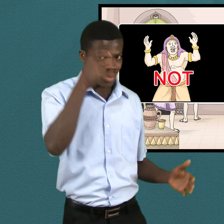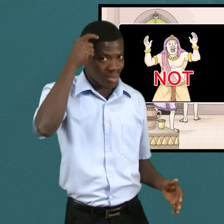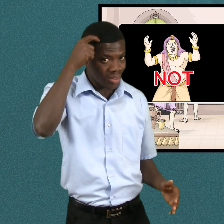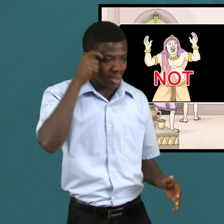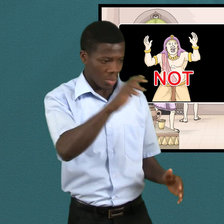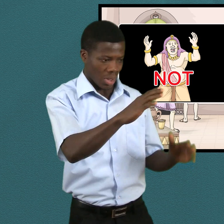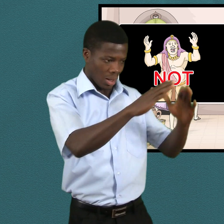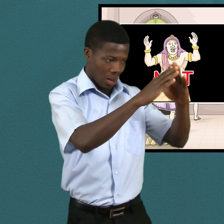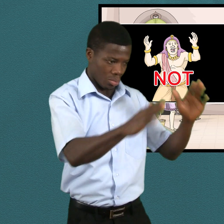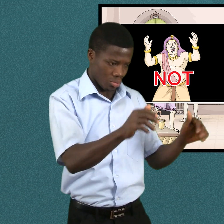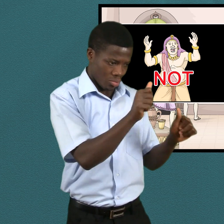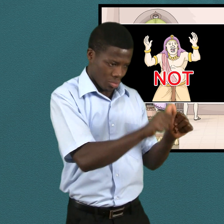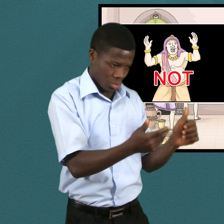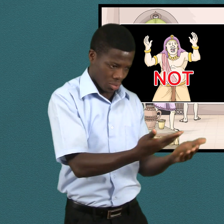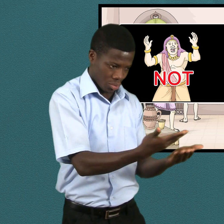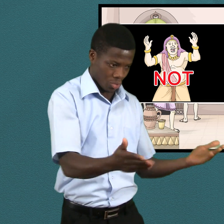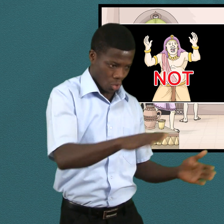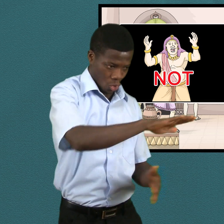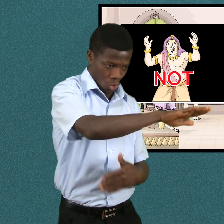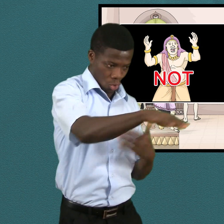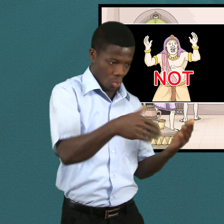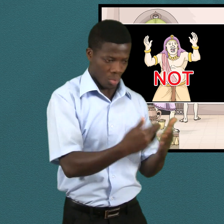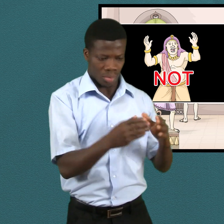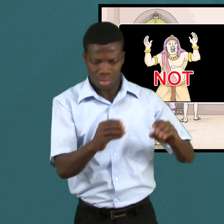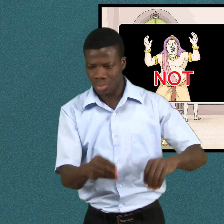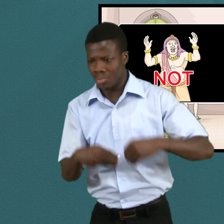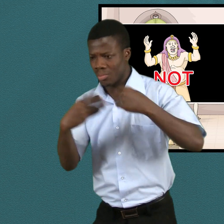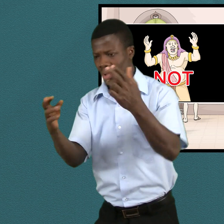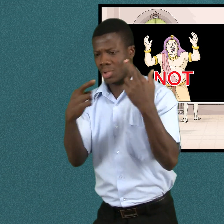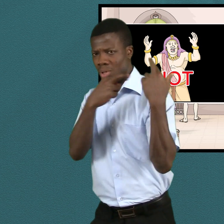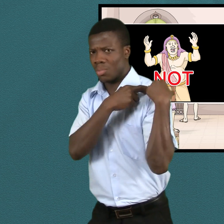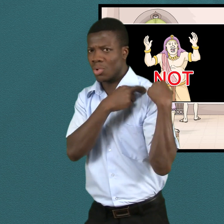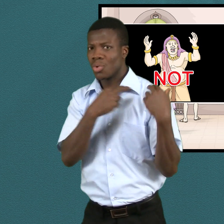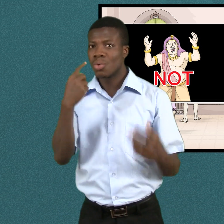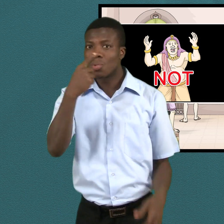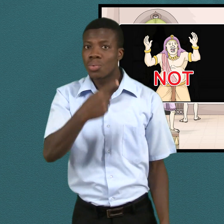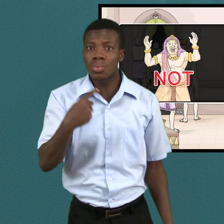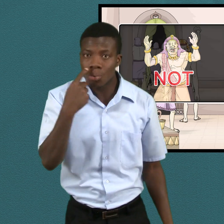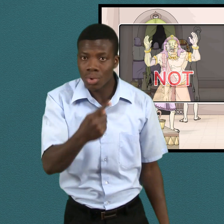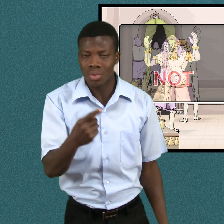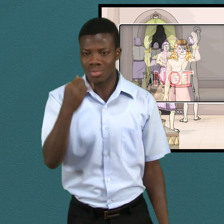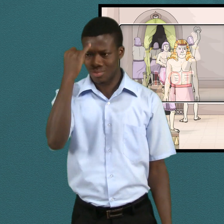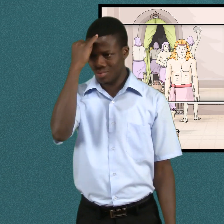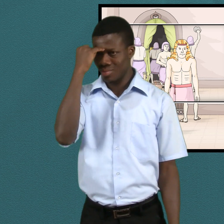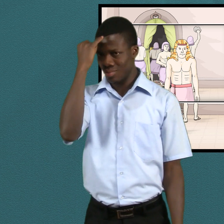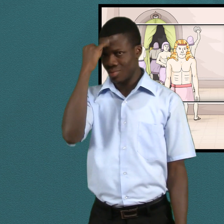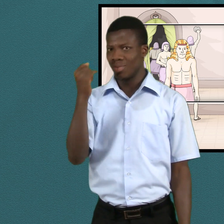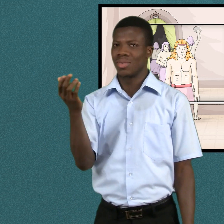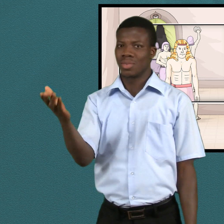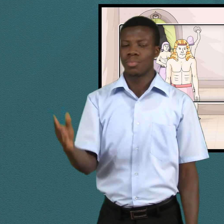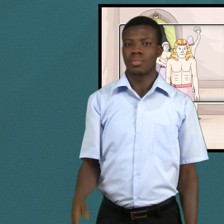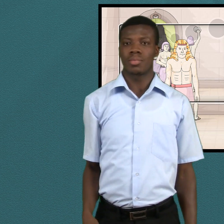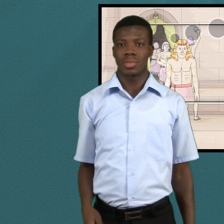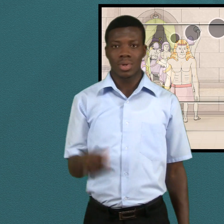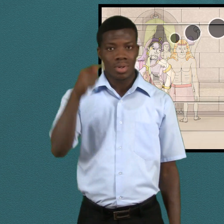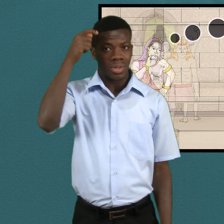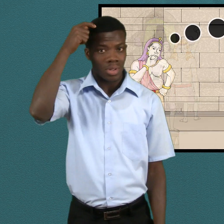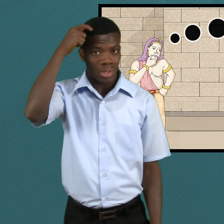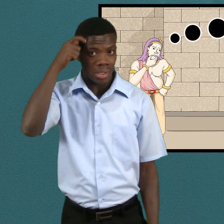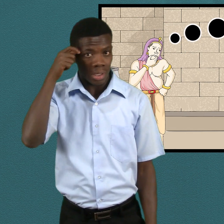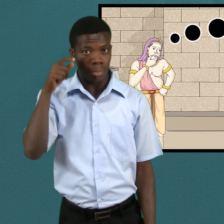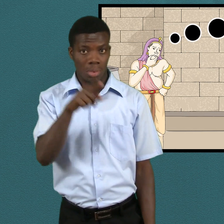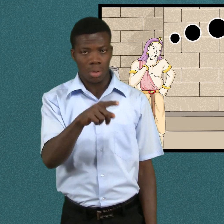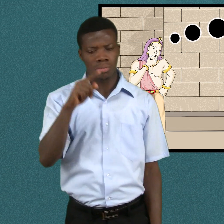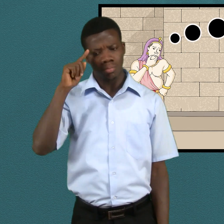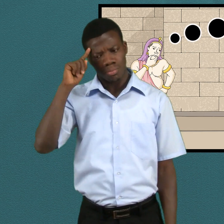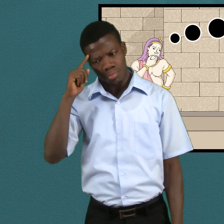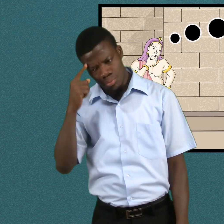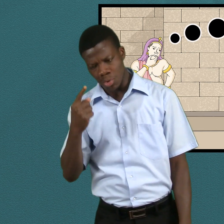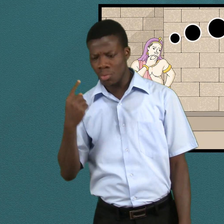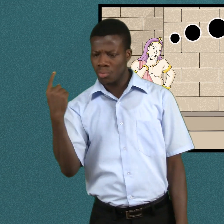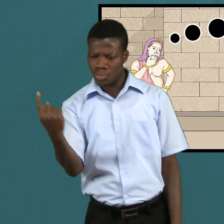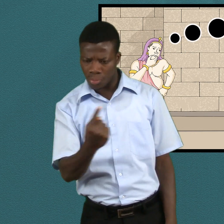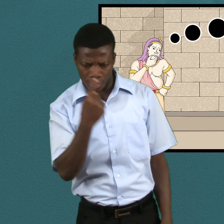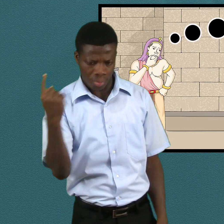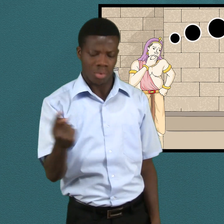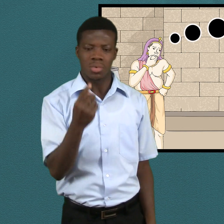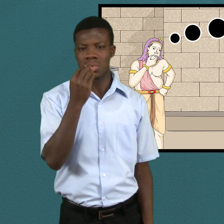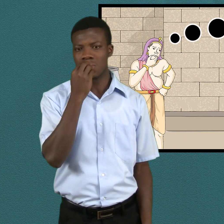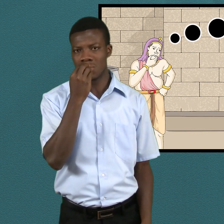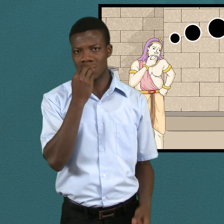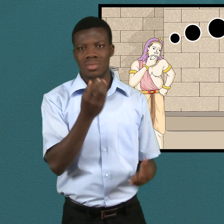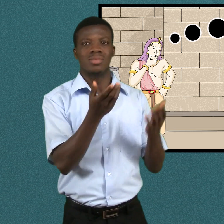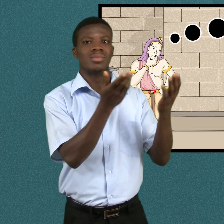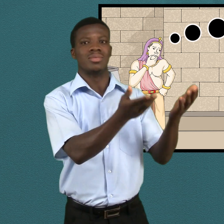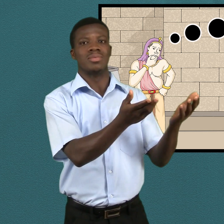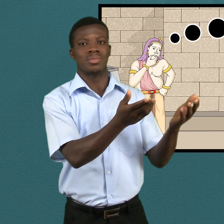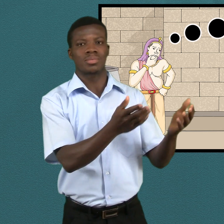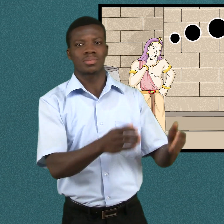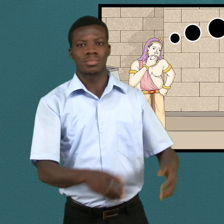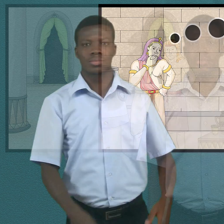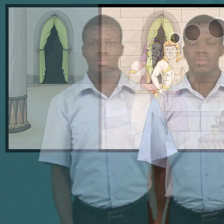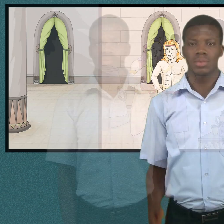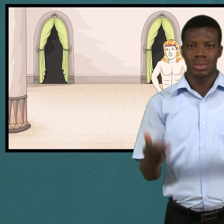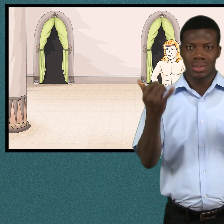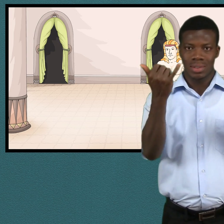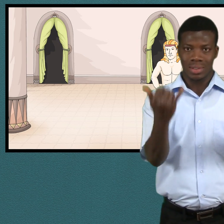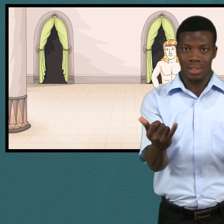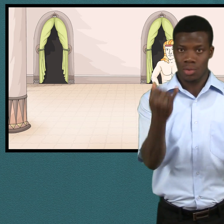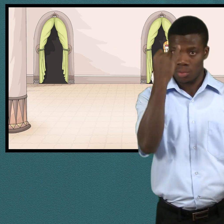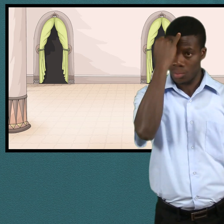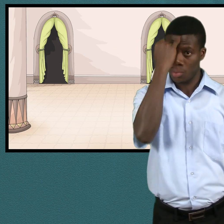he did not concern himself with anything except the food he ate.